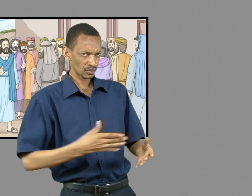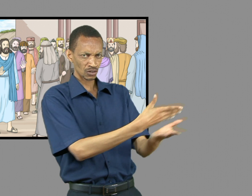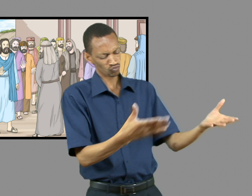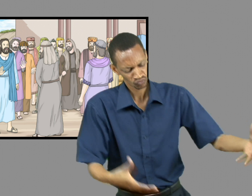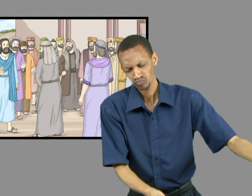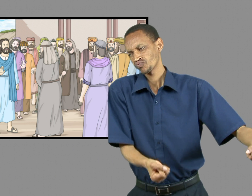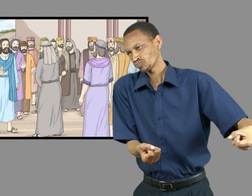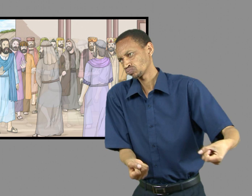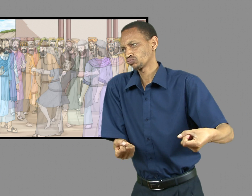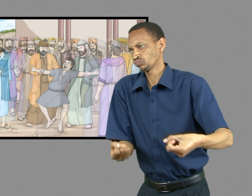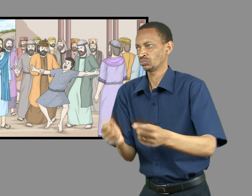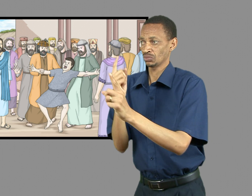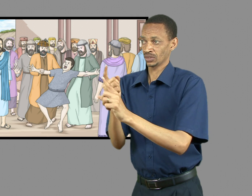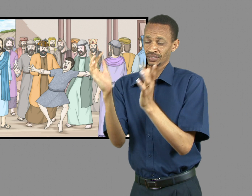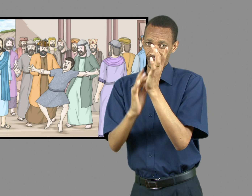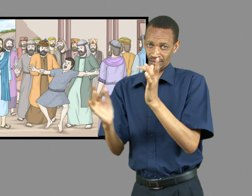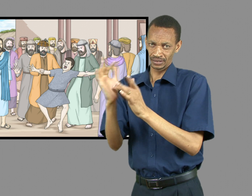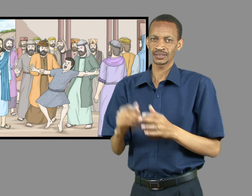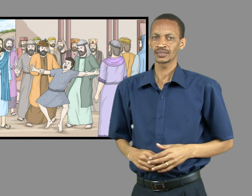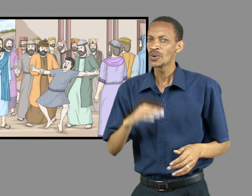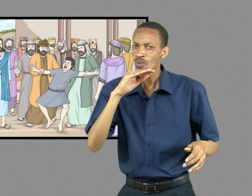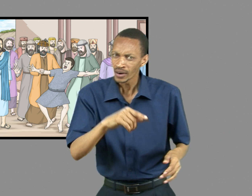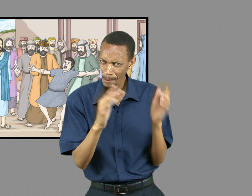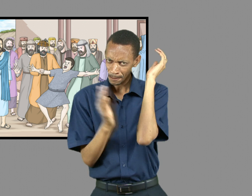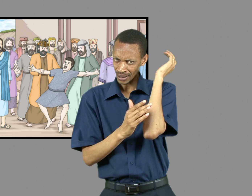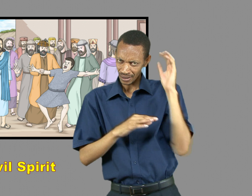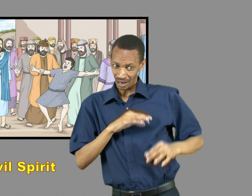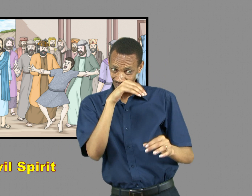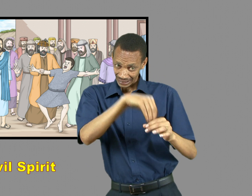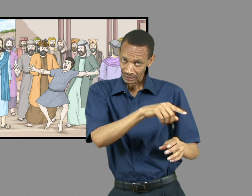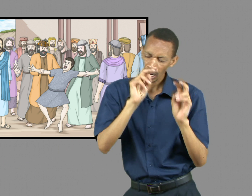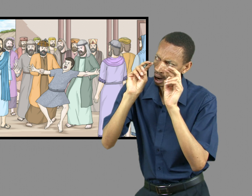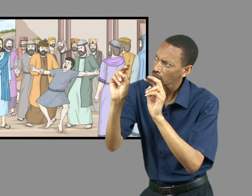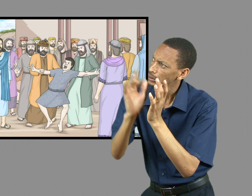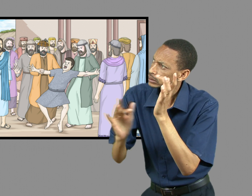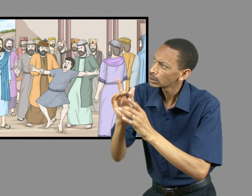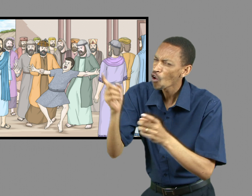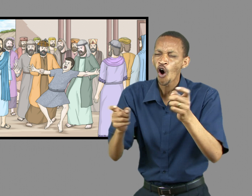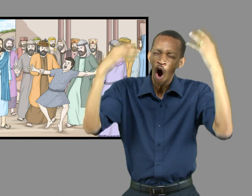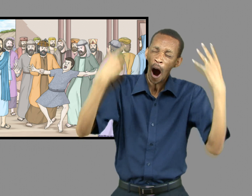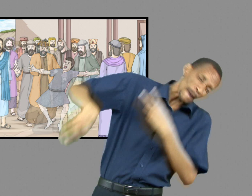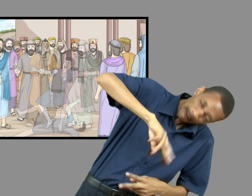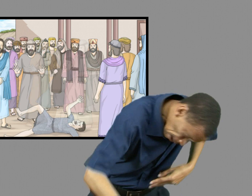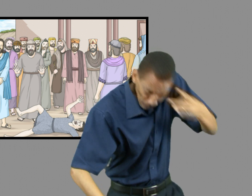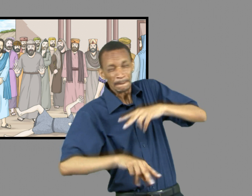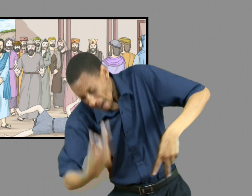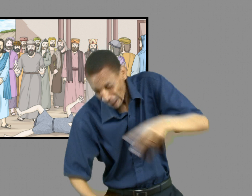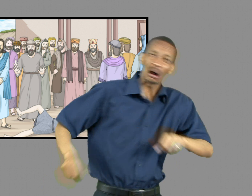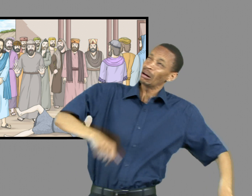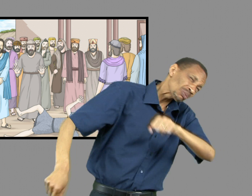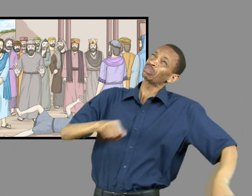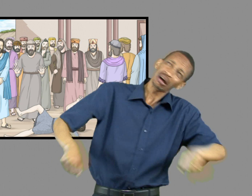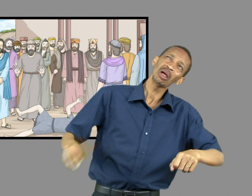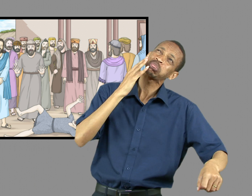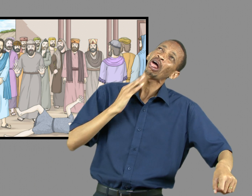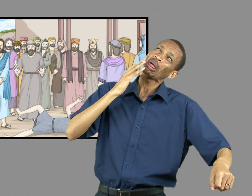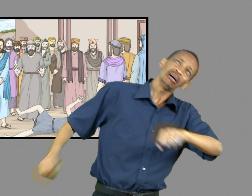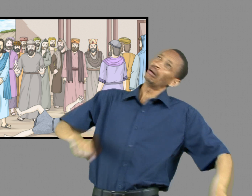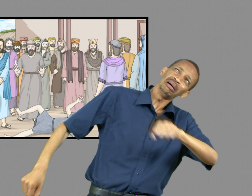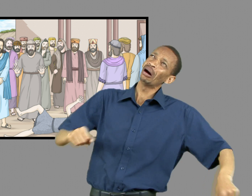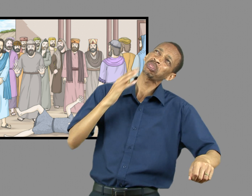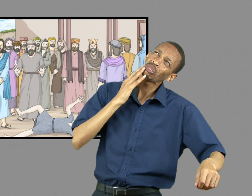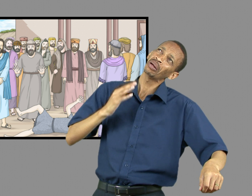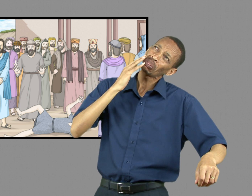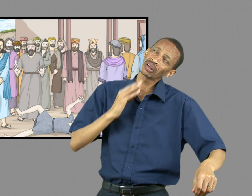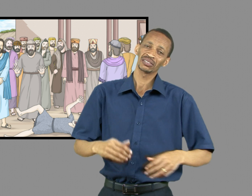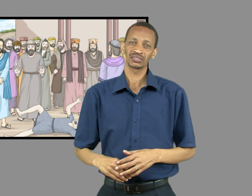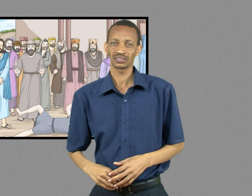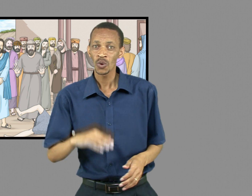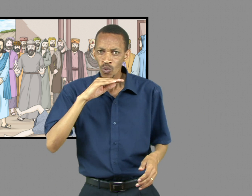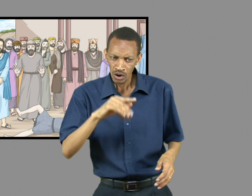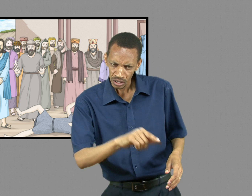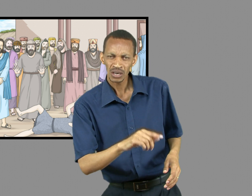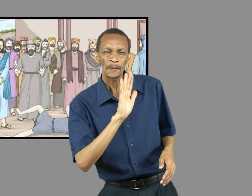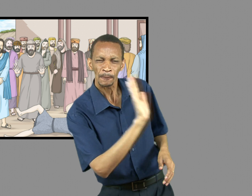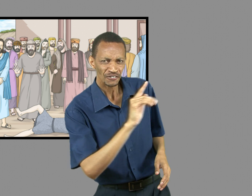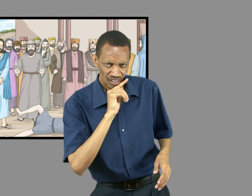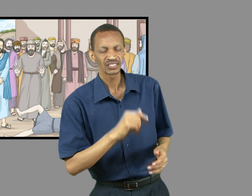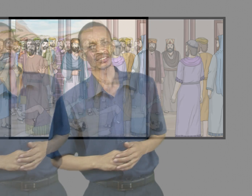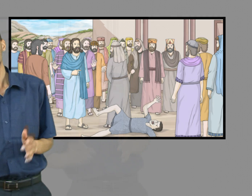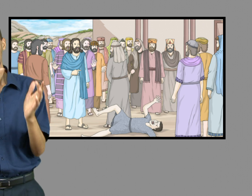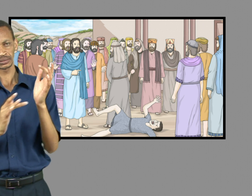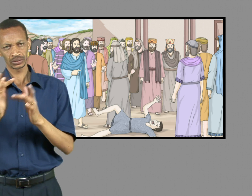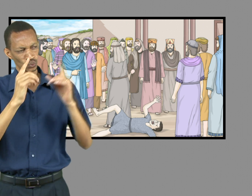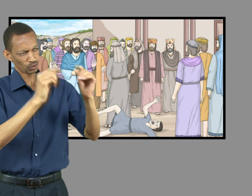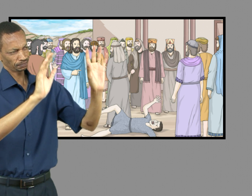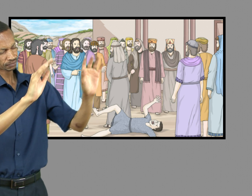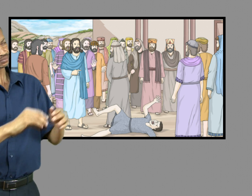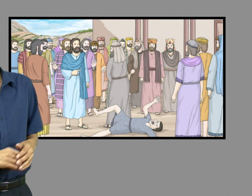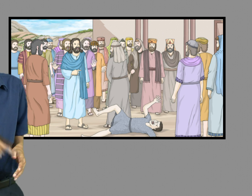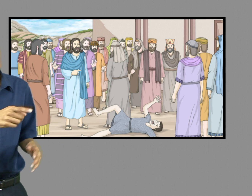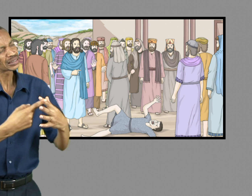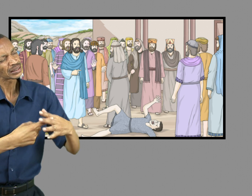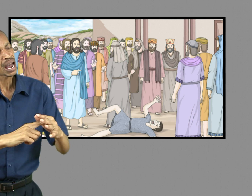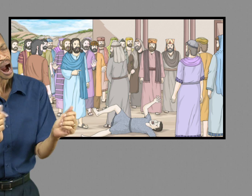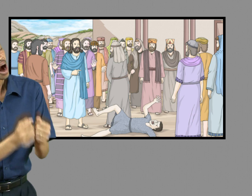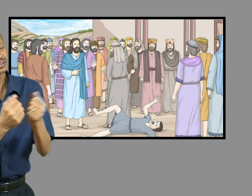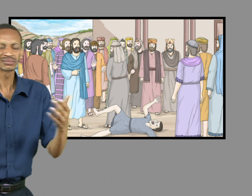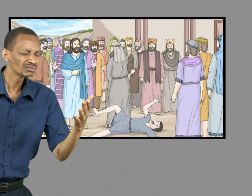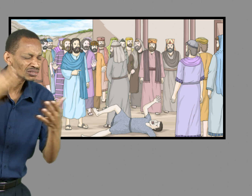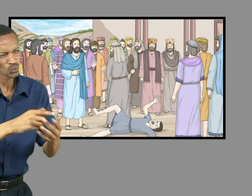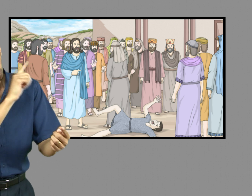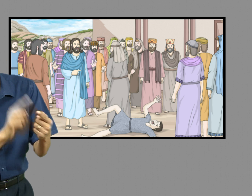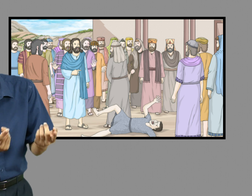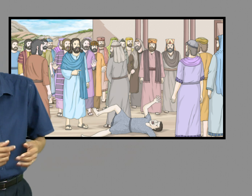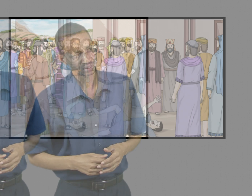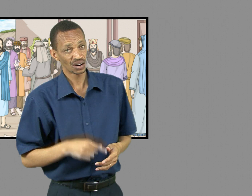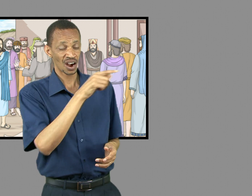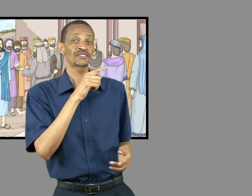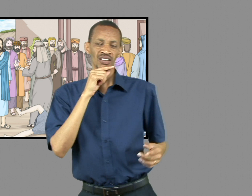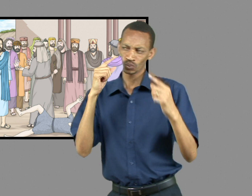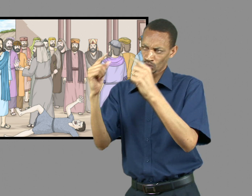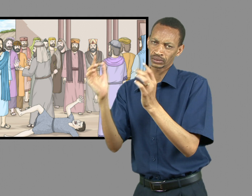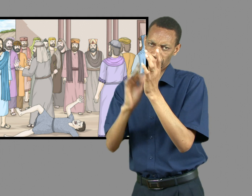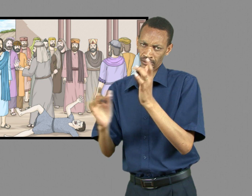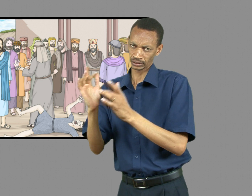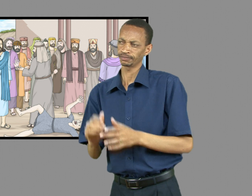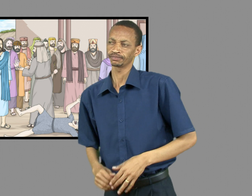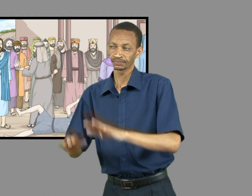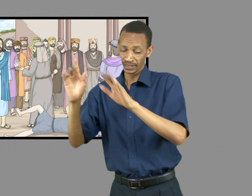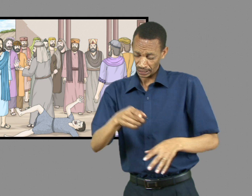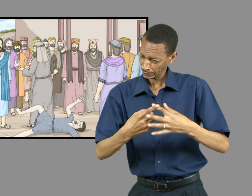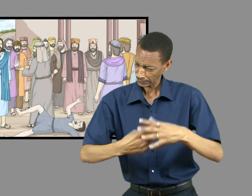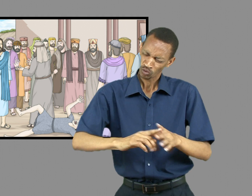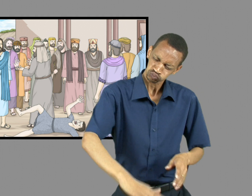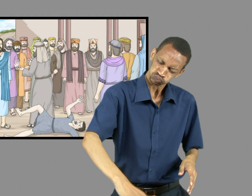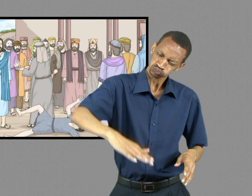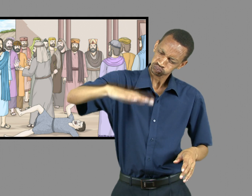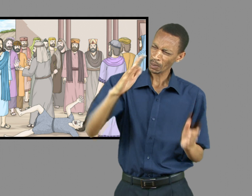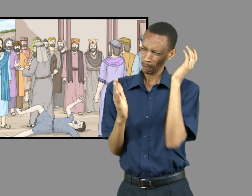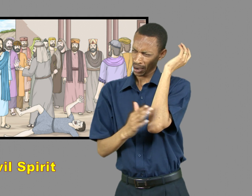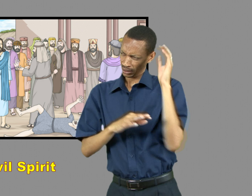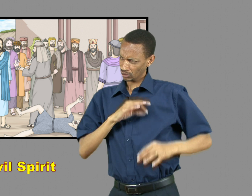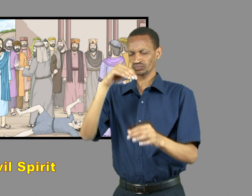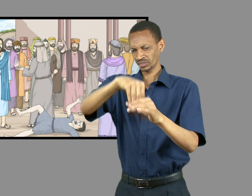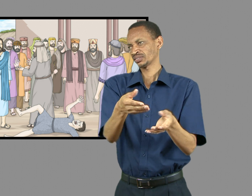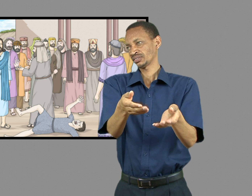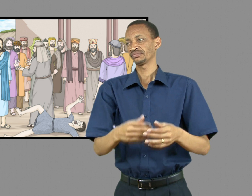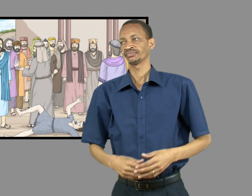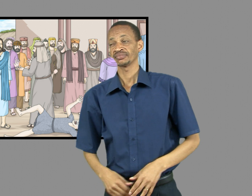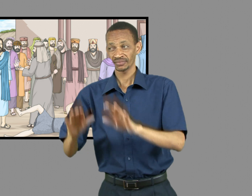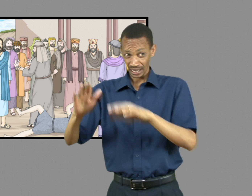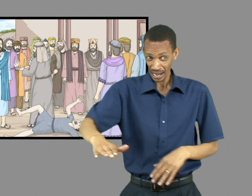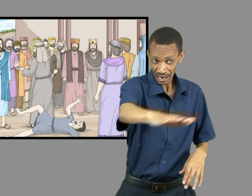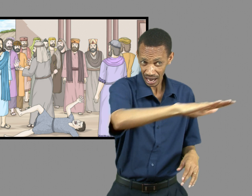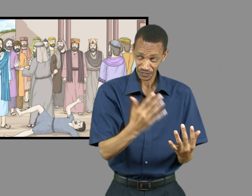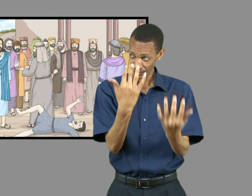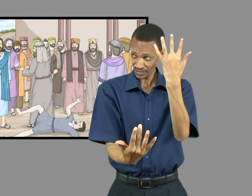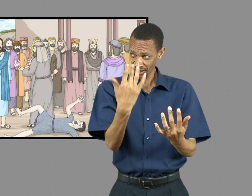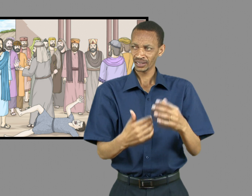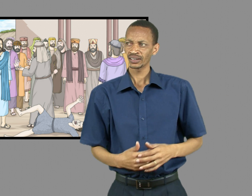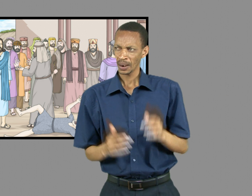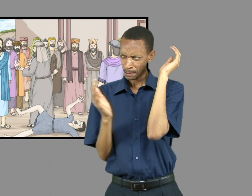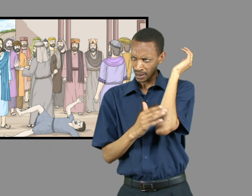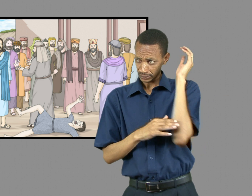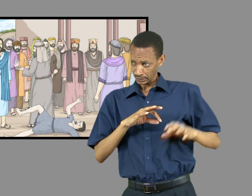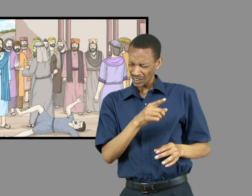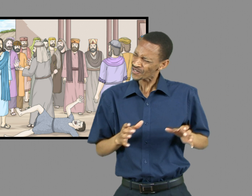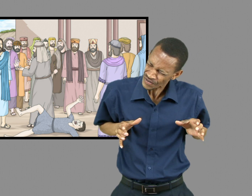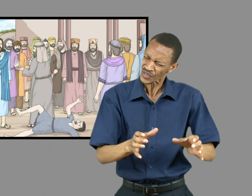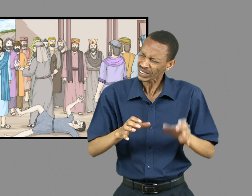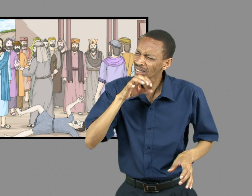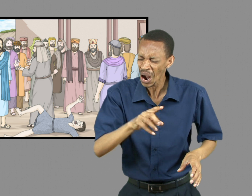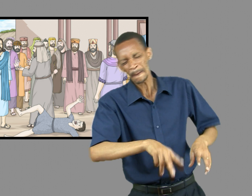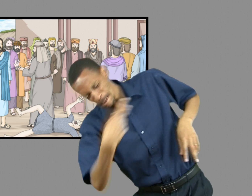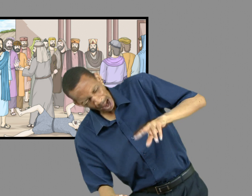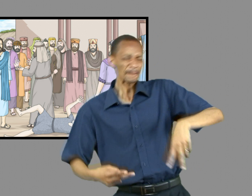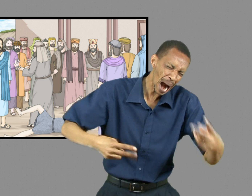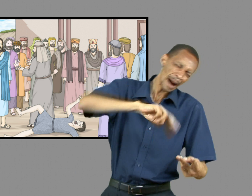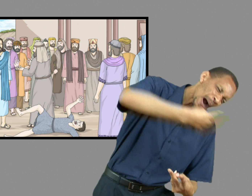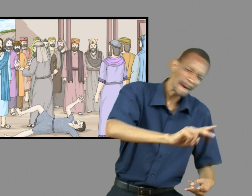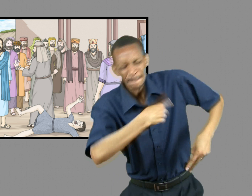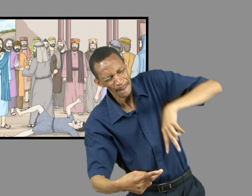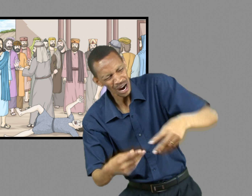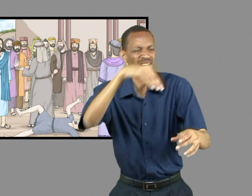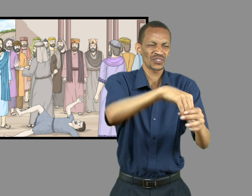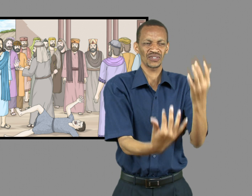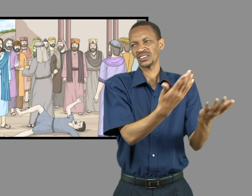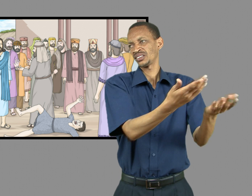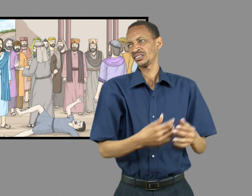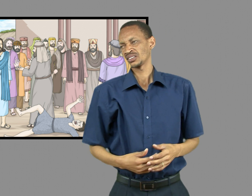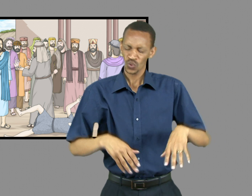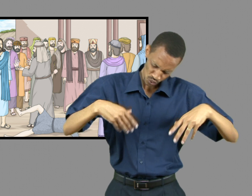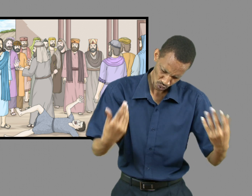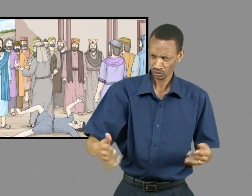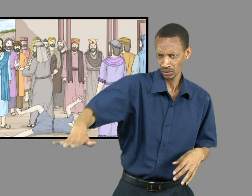So they brought him, and seeing Jesus, the spirit immediately threw the boy into a convulsion. He fell to the ground and rolled around, foaming at the mouth. Jesus asked the boy’s father, “How long has this been with him?”